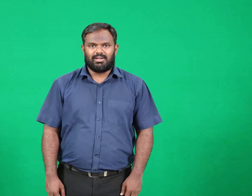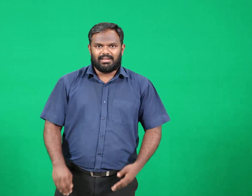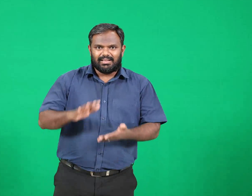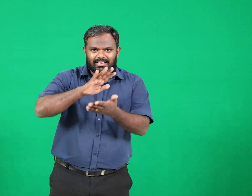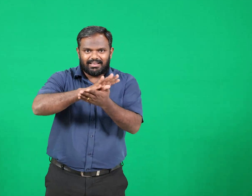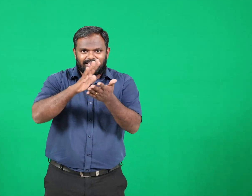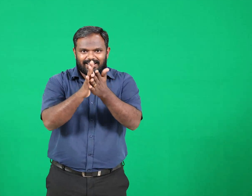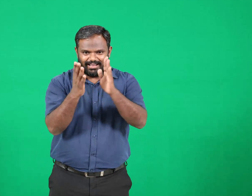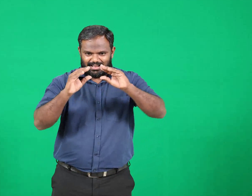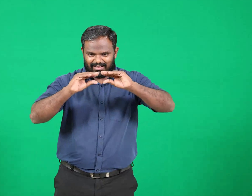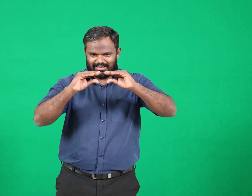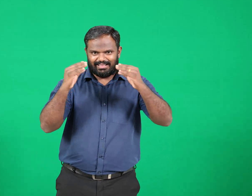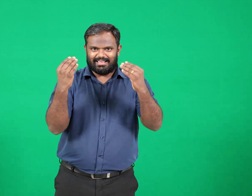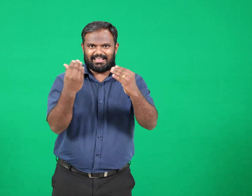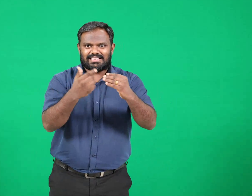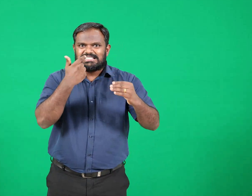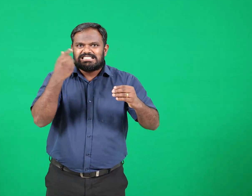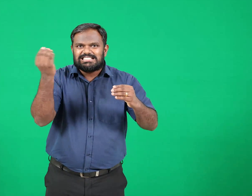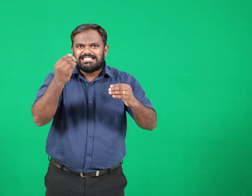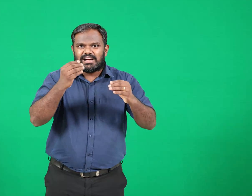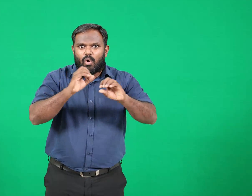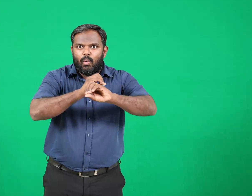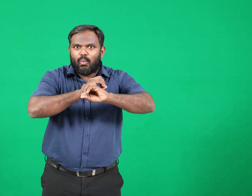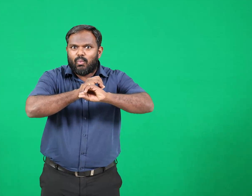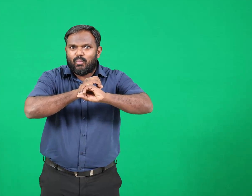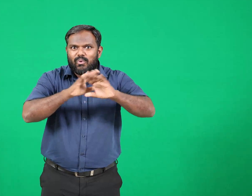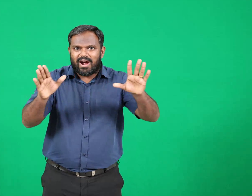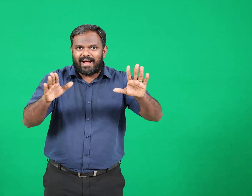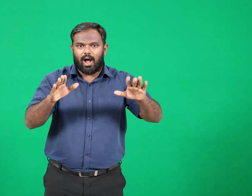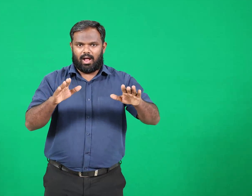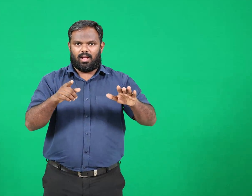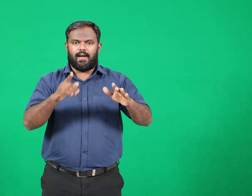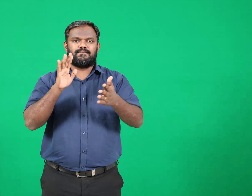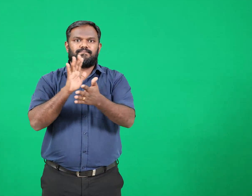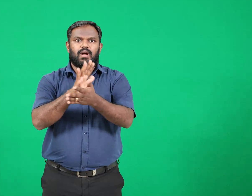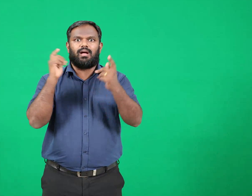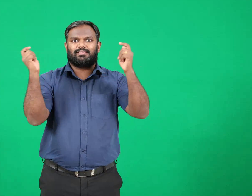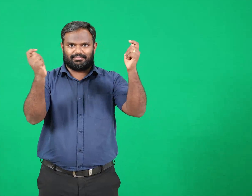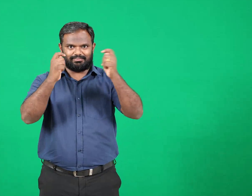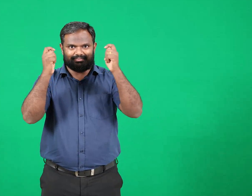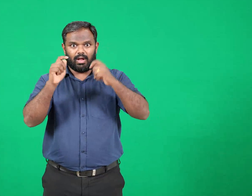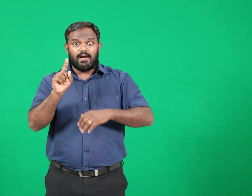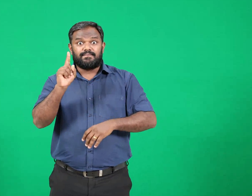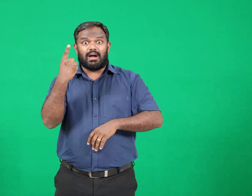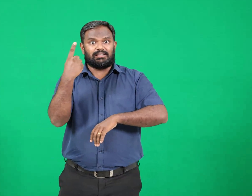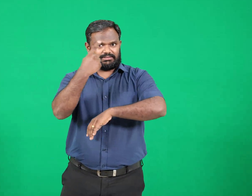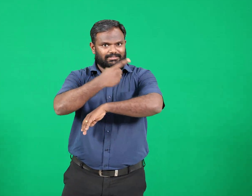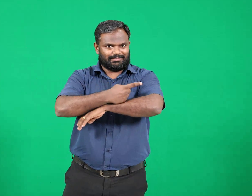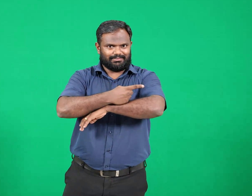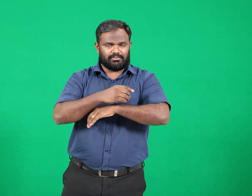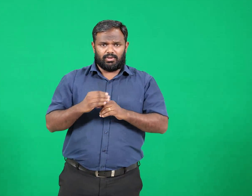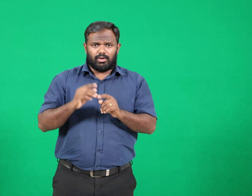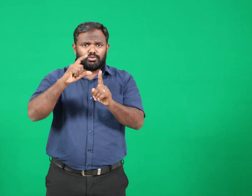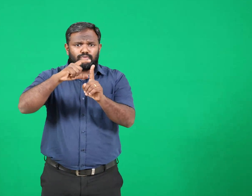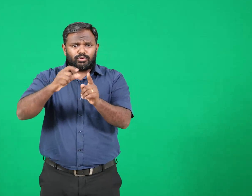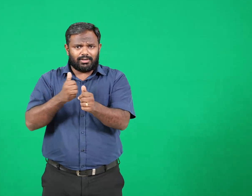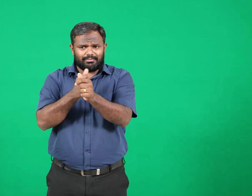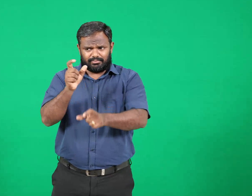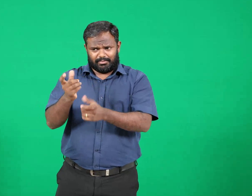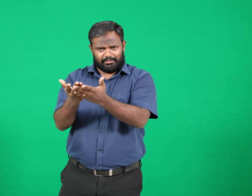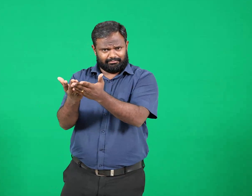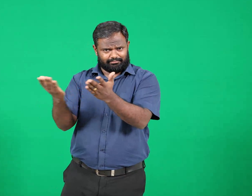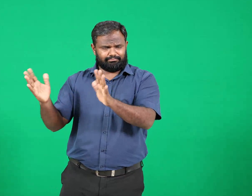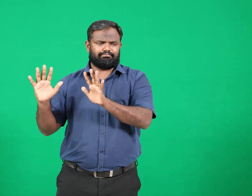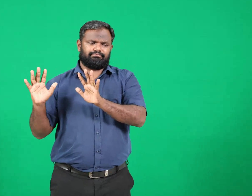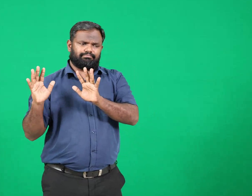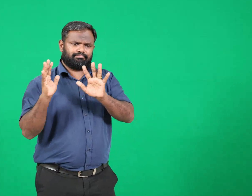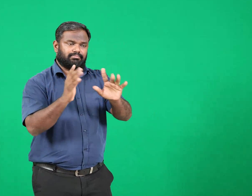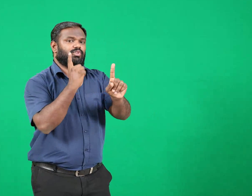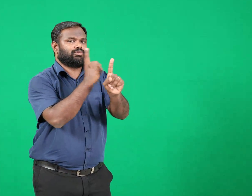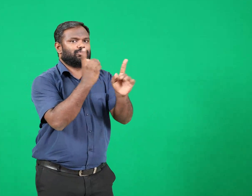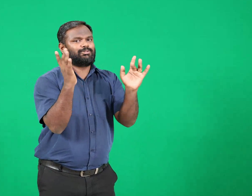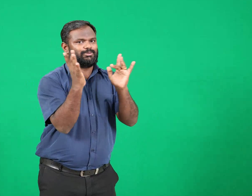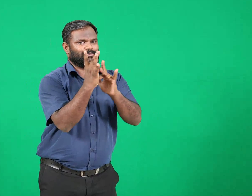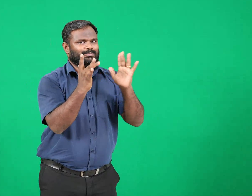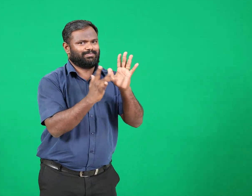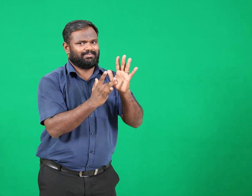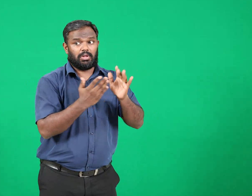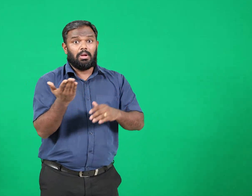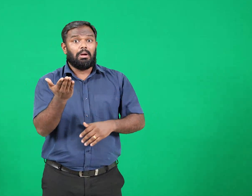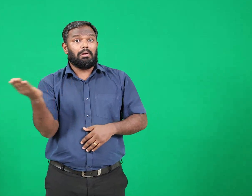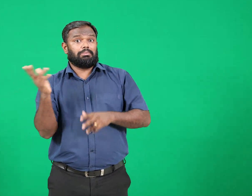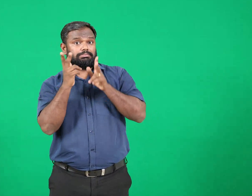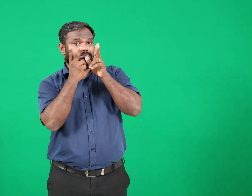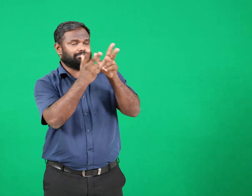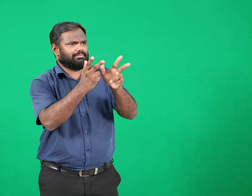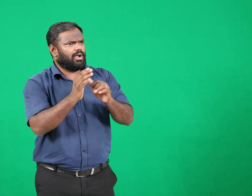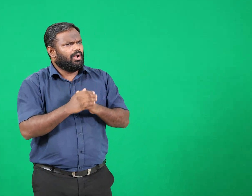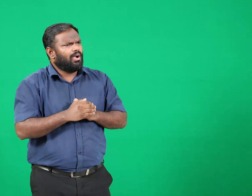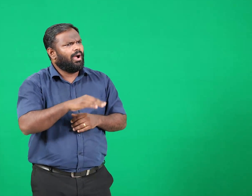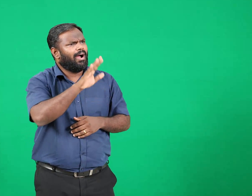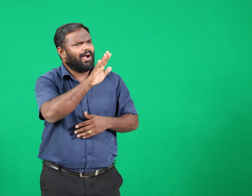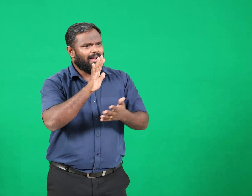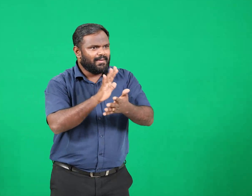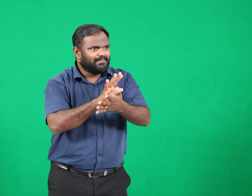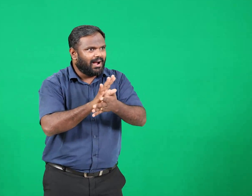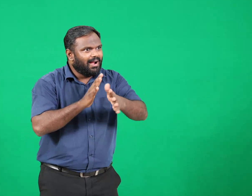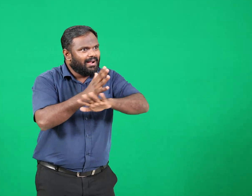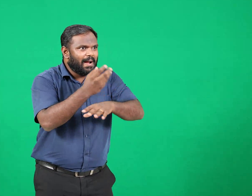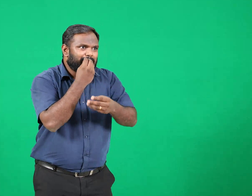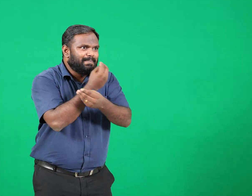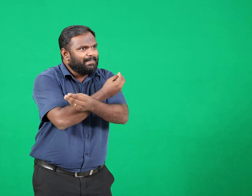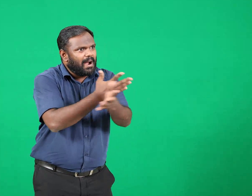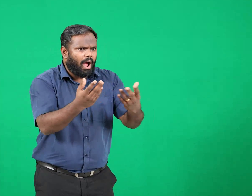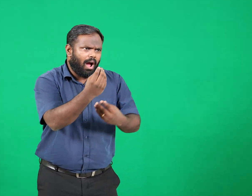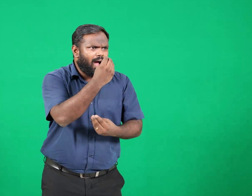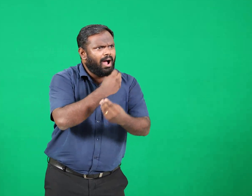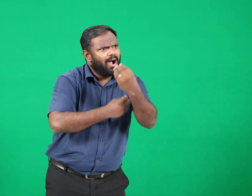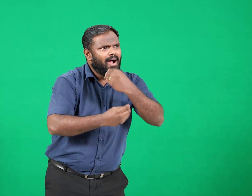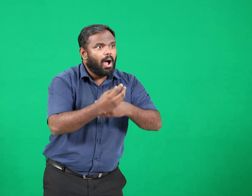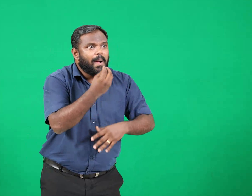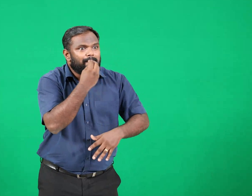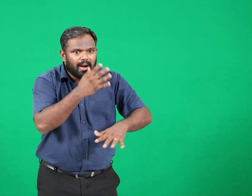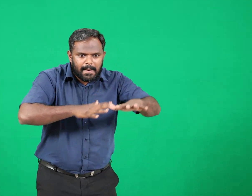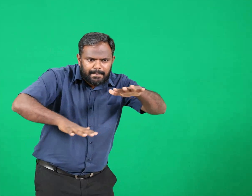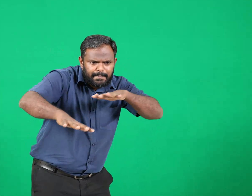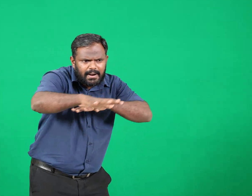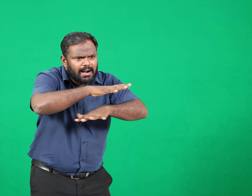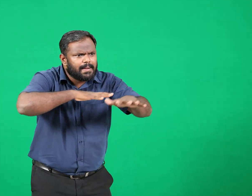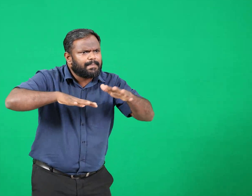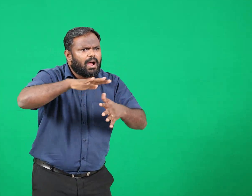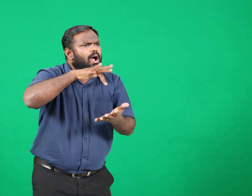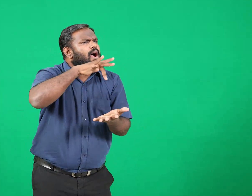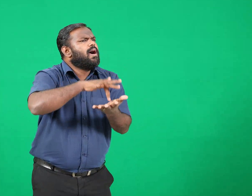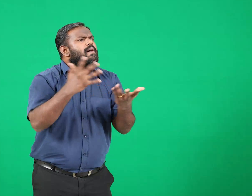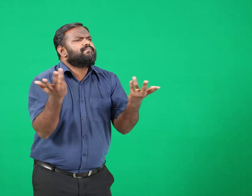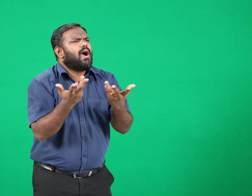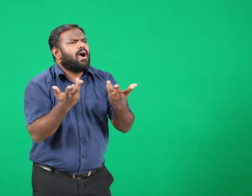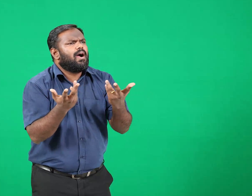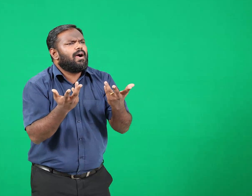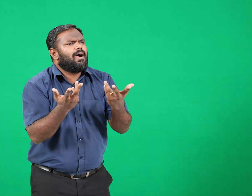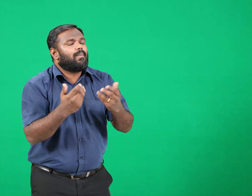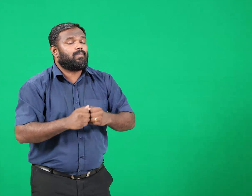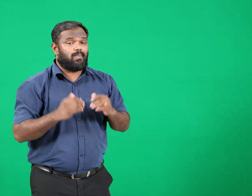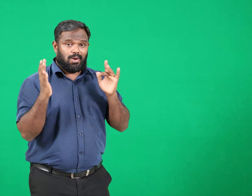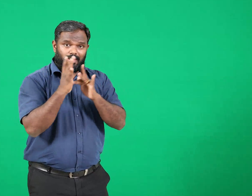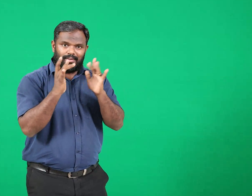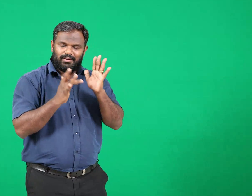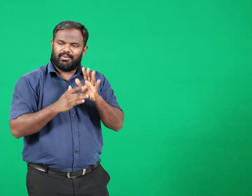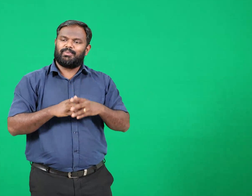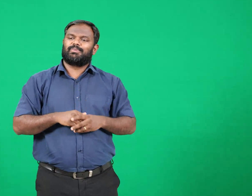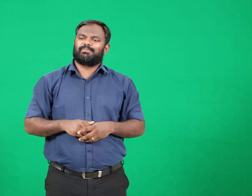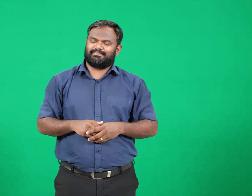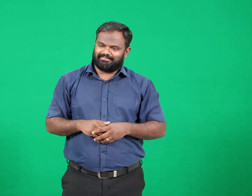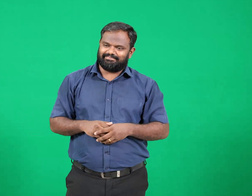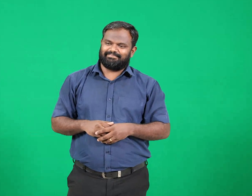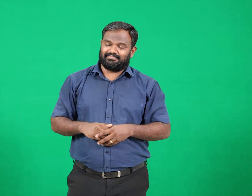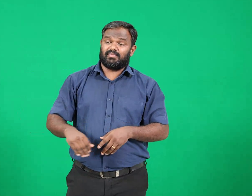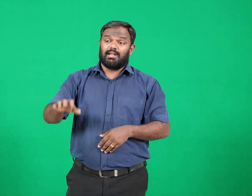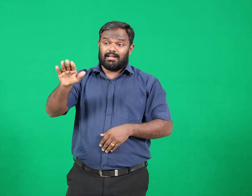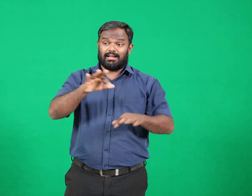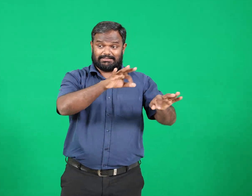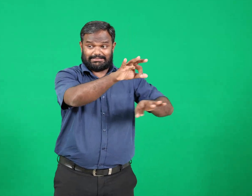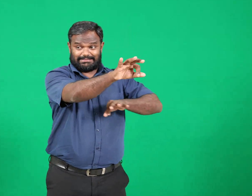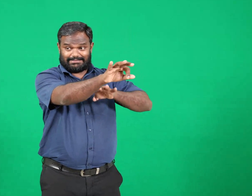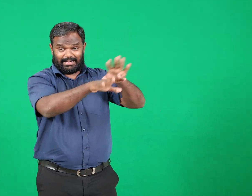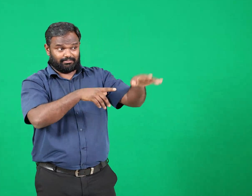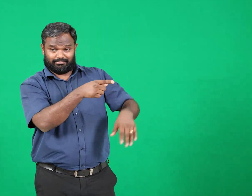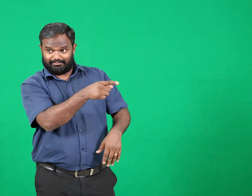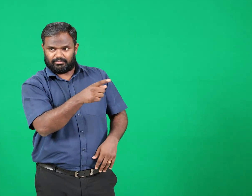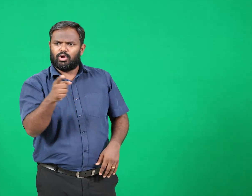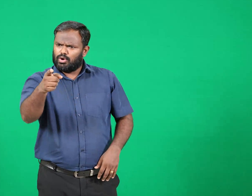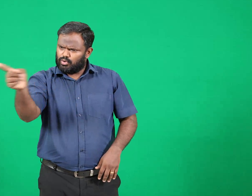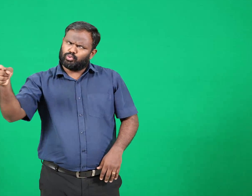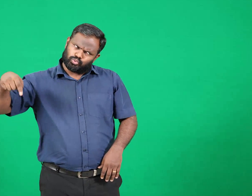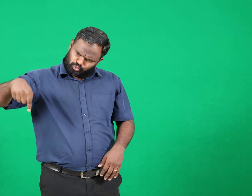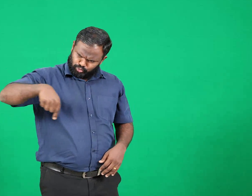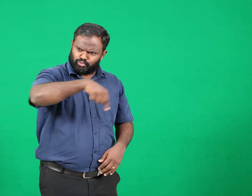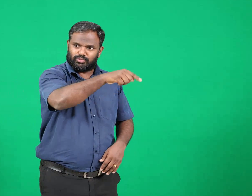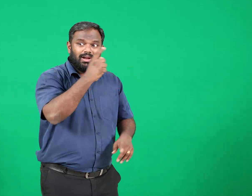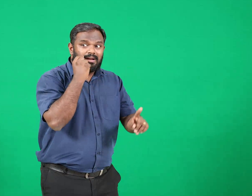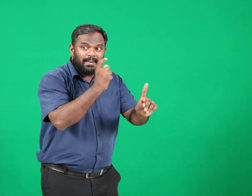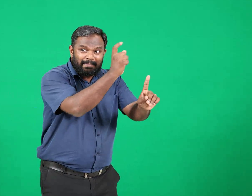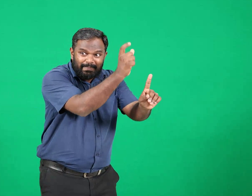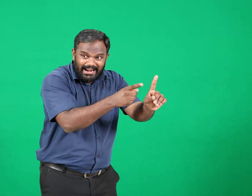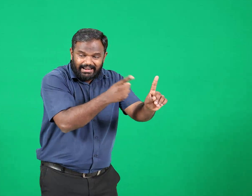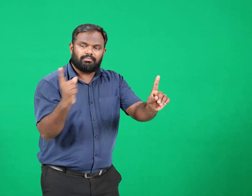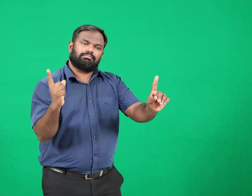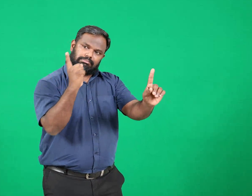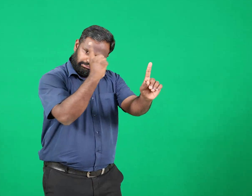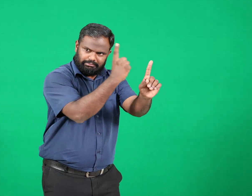On the first day of the Feast of Unleavened Bread, the disciples came to Jesus and asked, "Where do You want us to prepare for You to eat the Passover?"